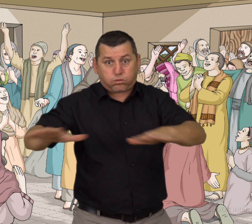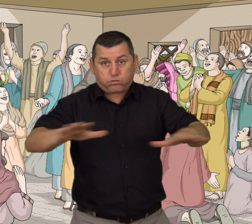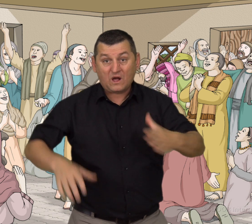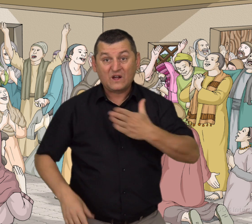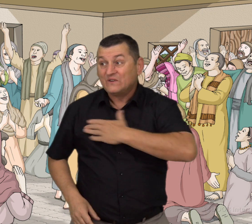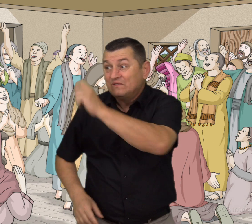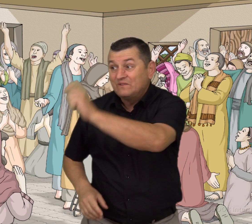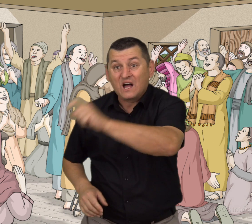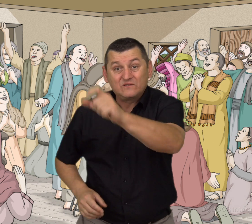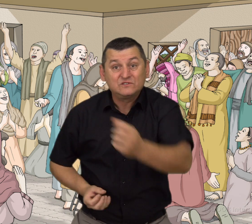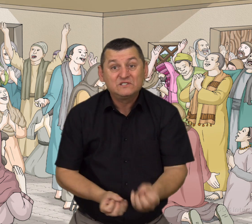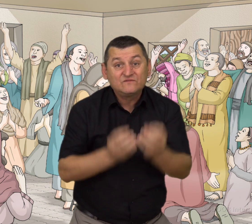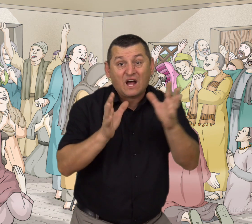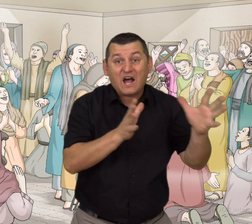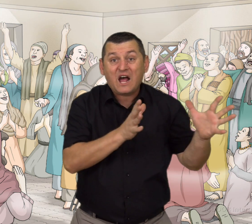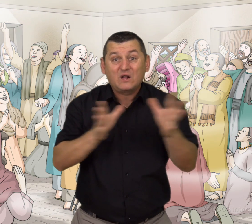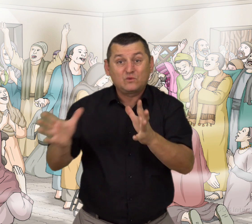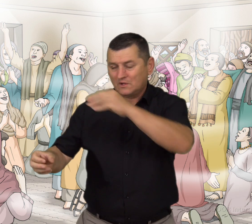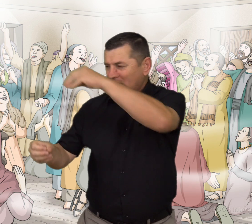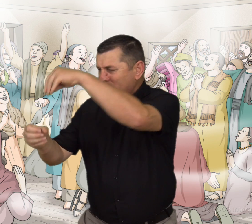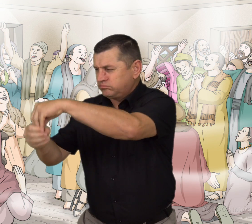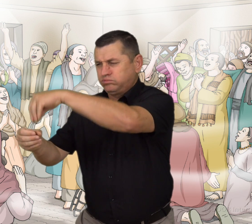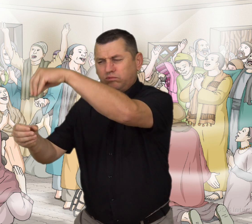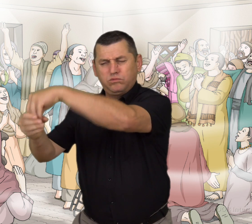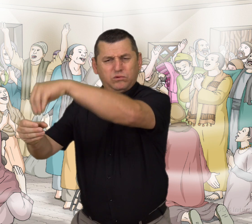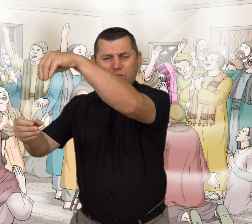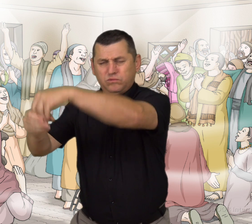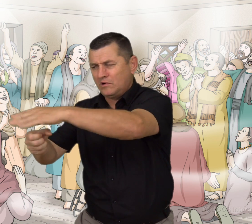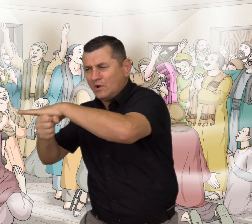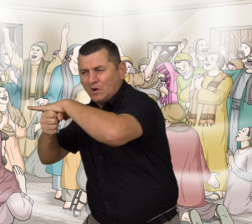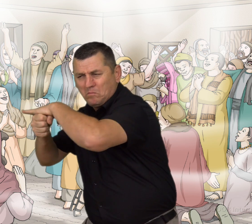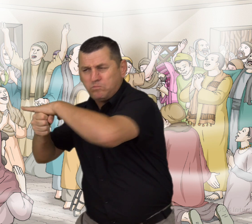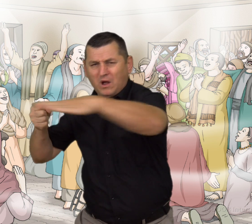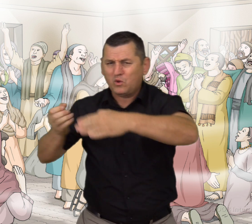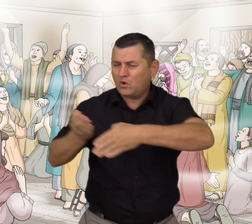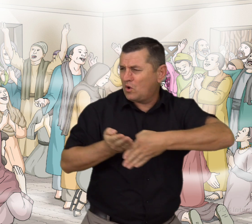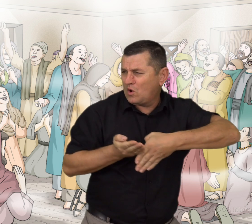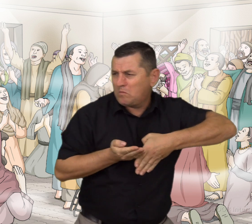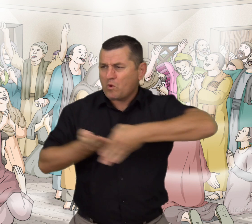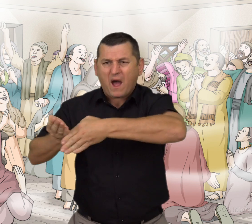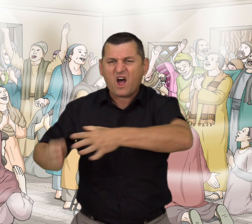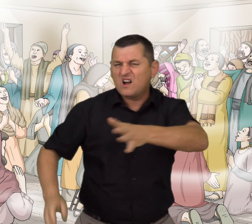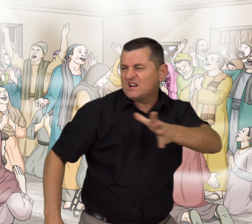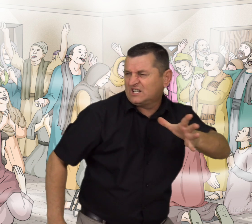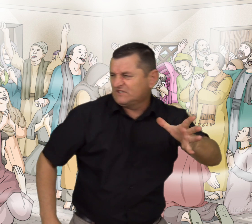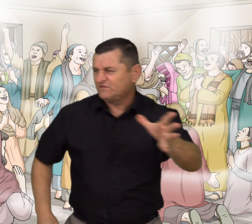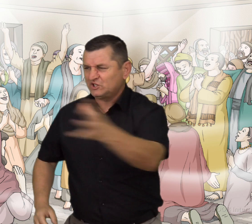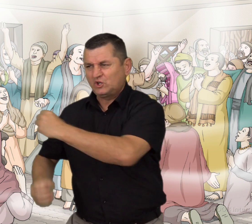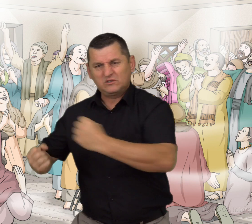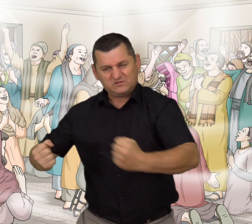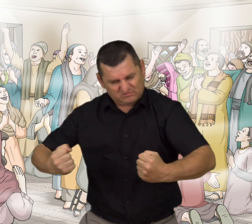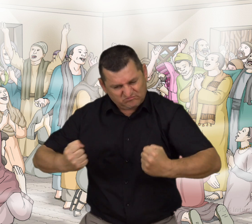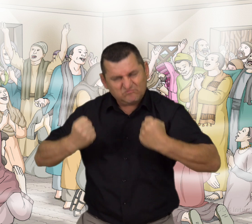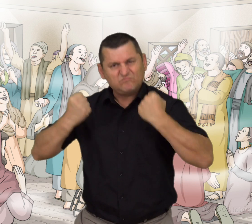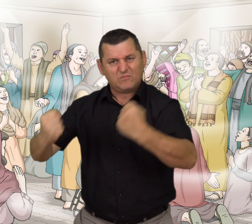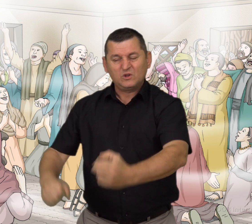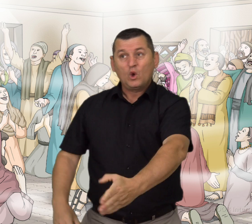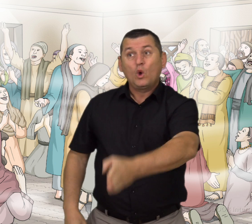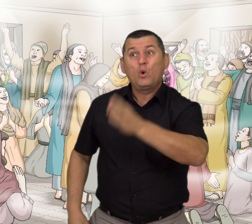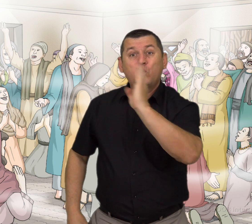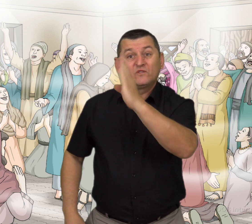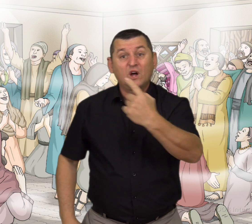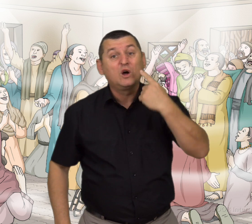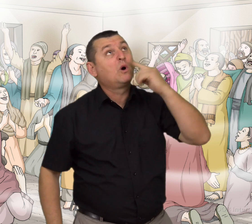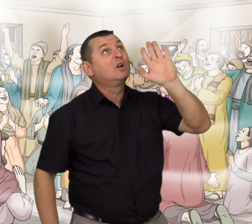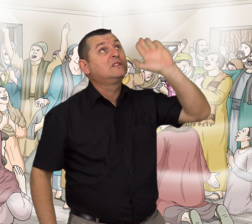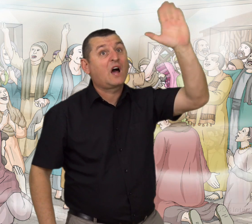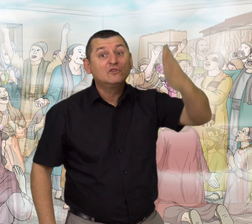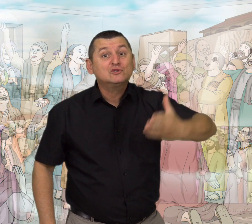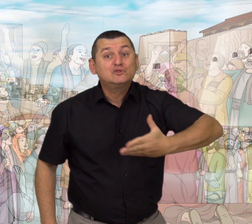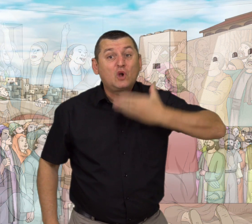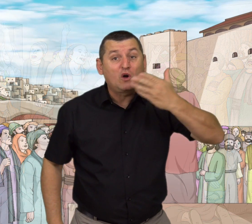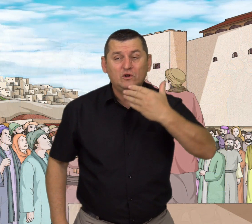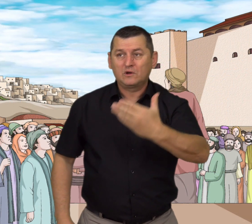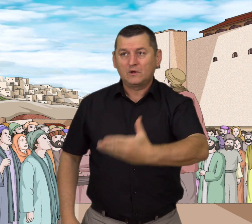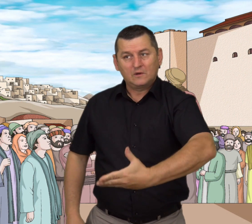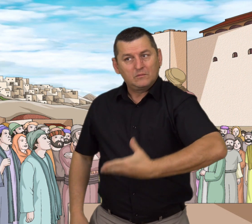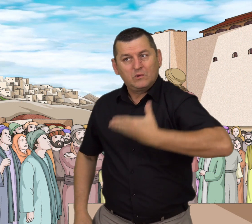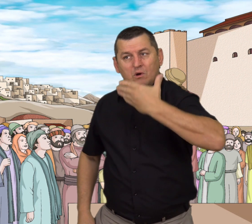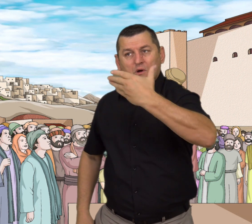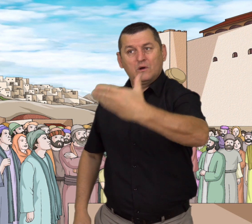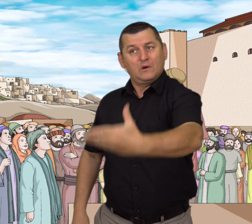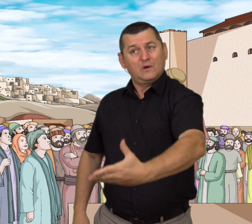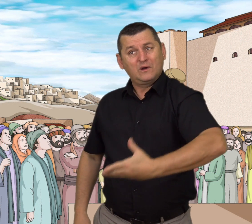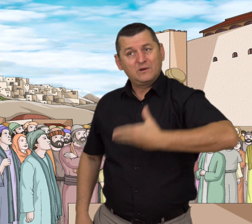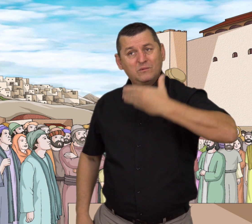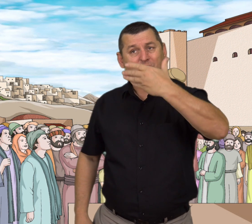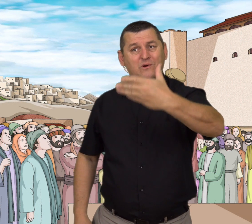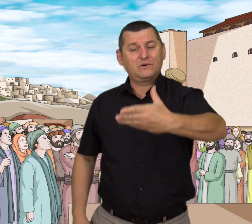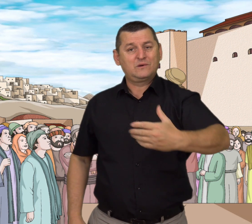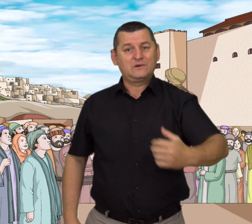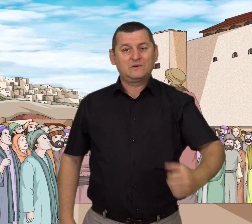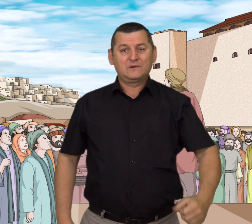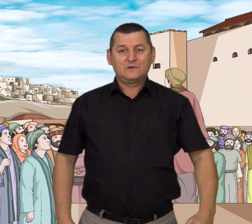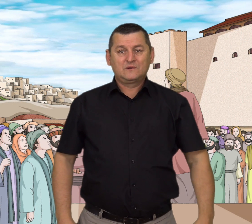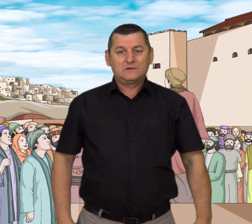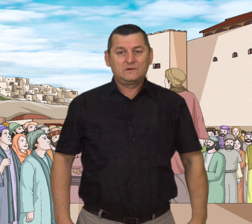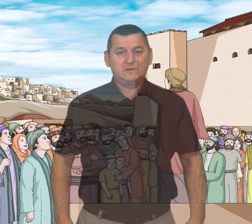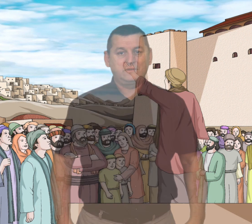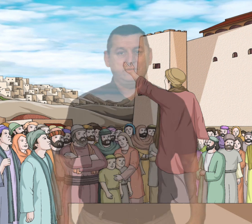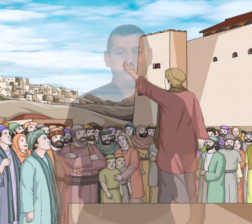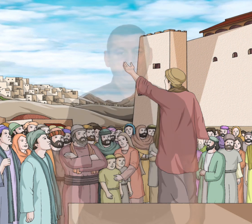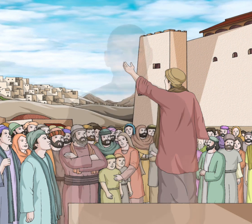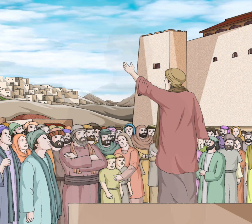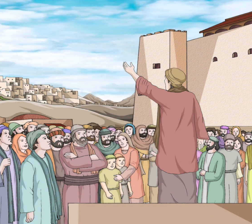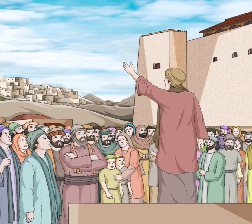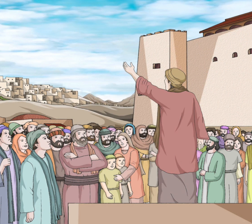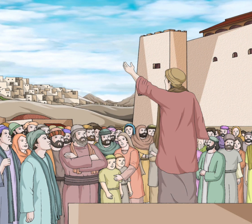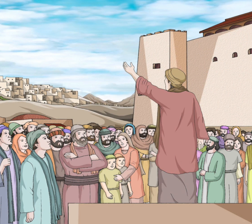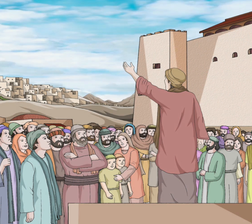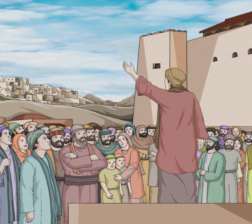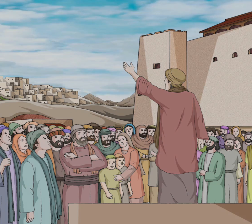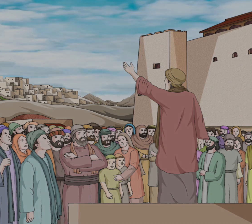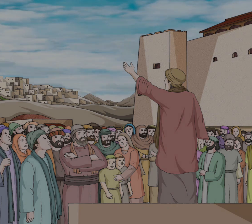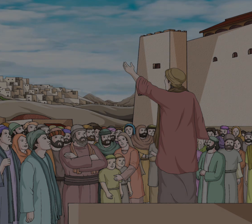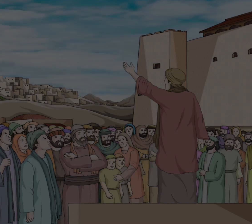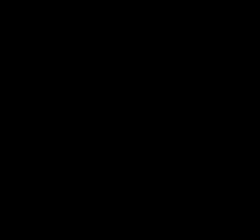After they had prayed, their meeting place was shaken, and they were all filled with the Holy Spirit and spoke the word of God boldly.